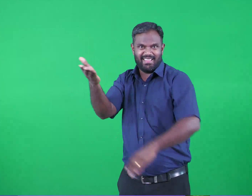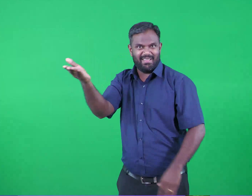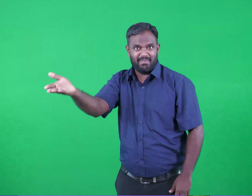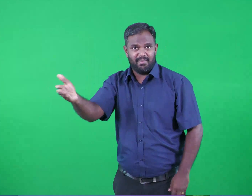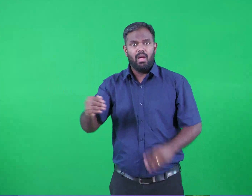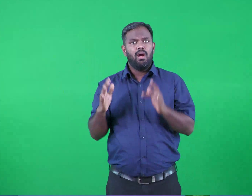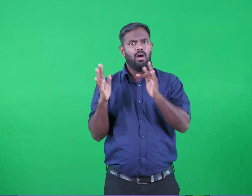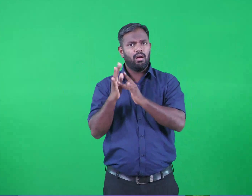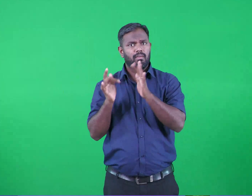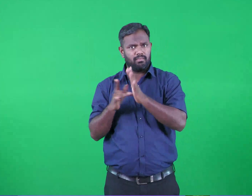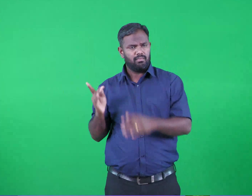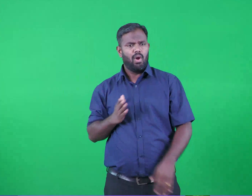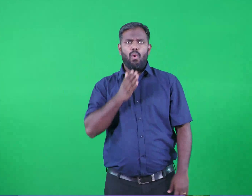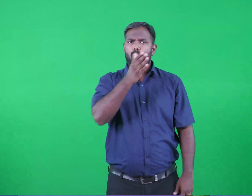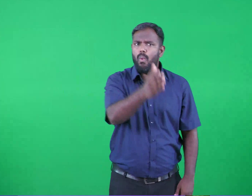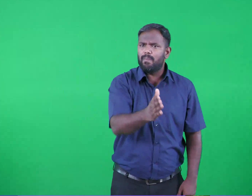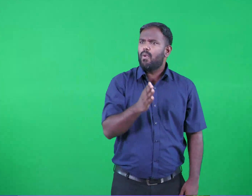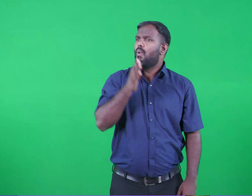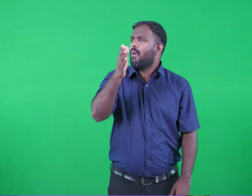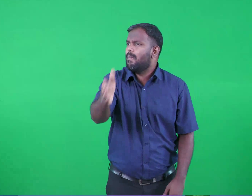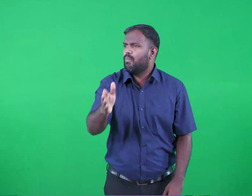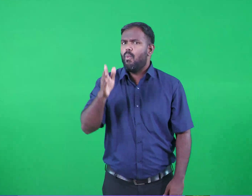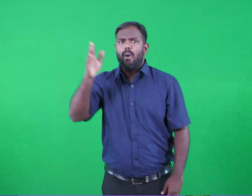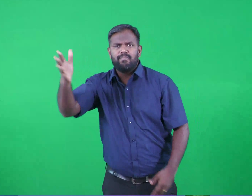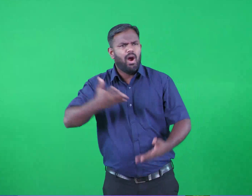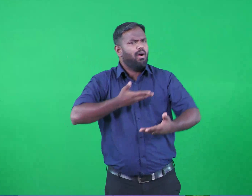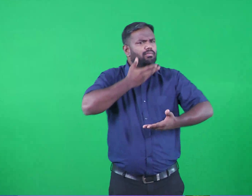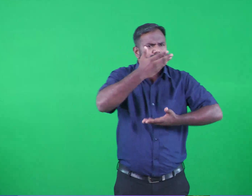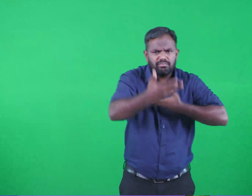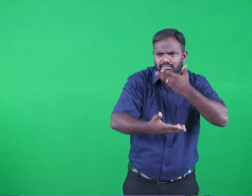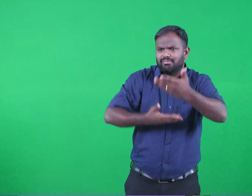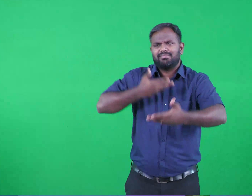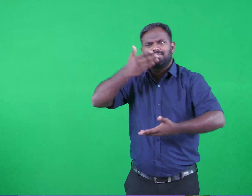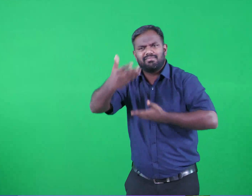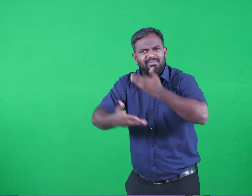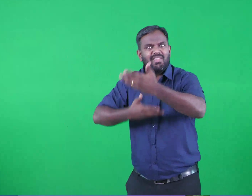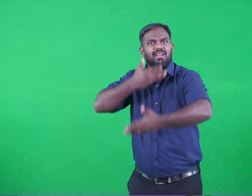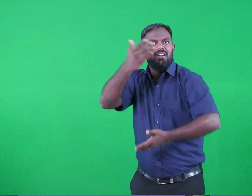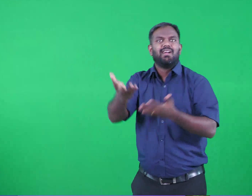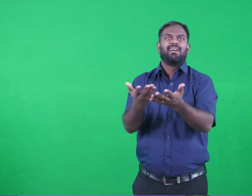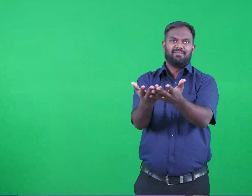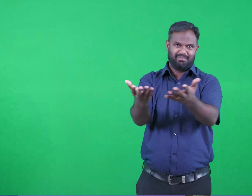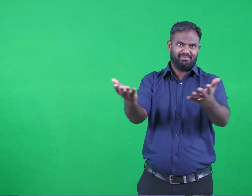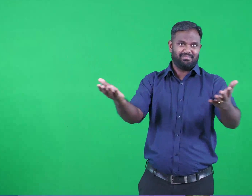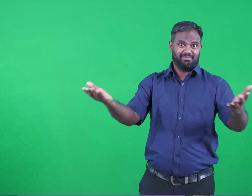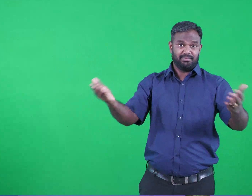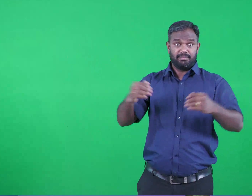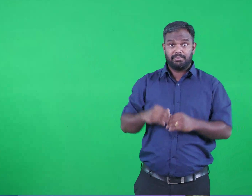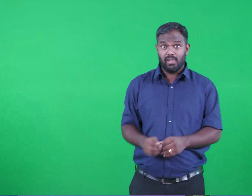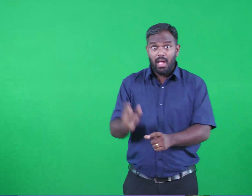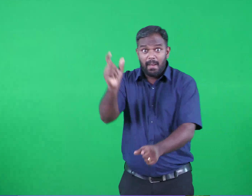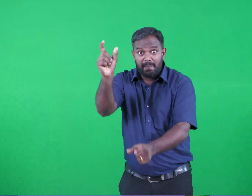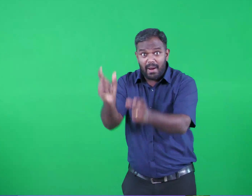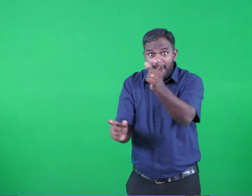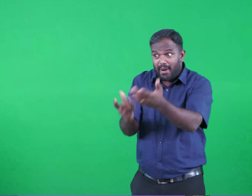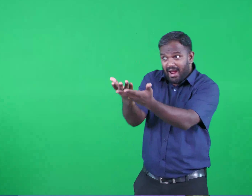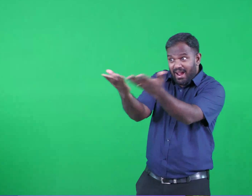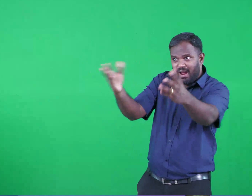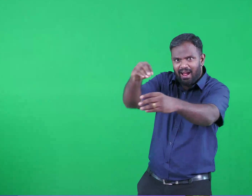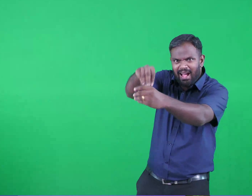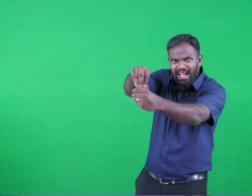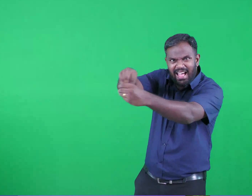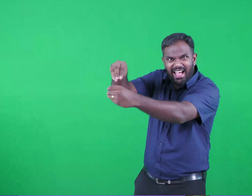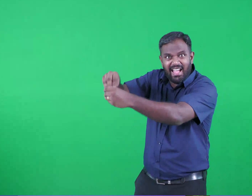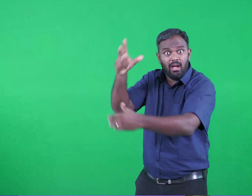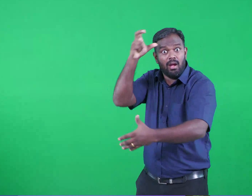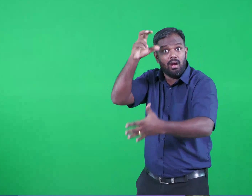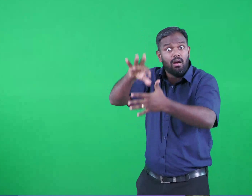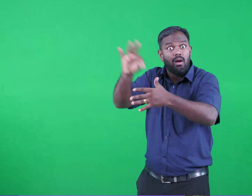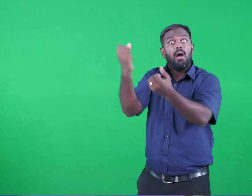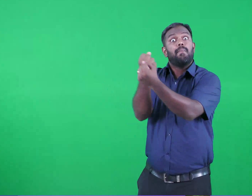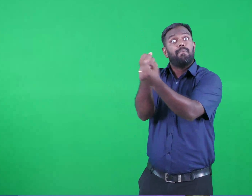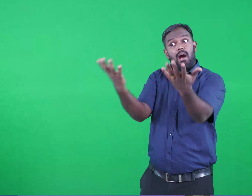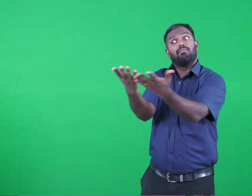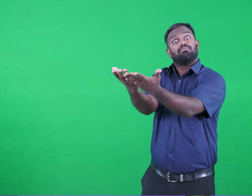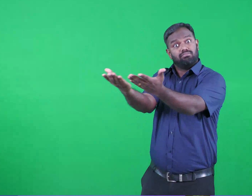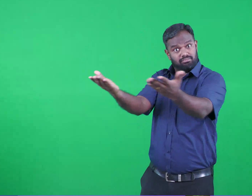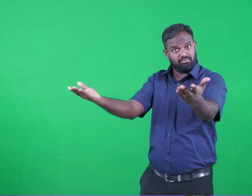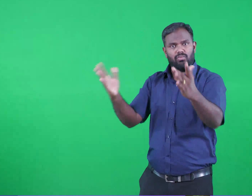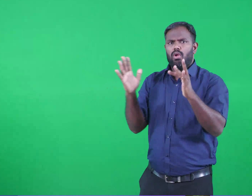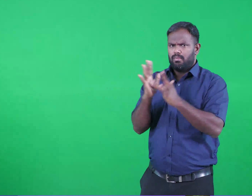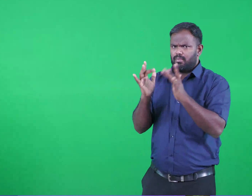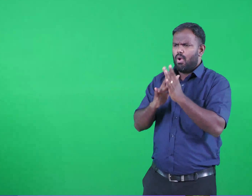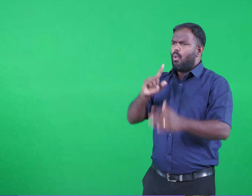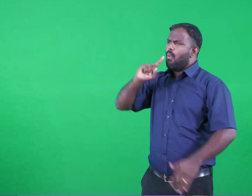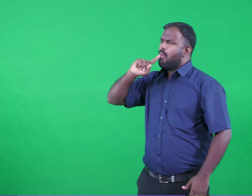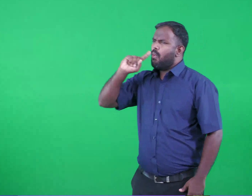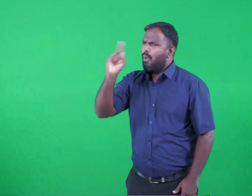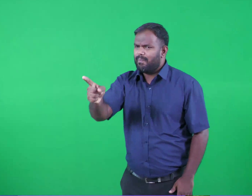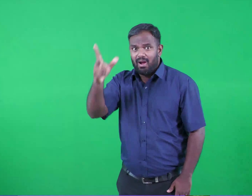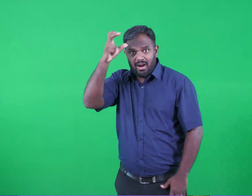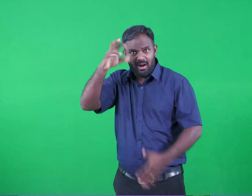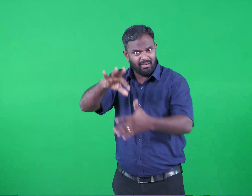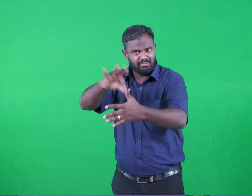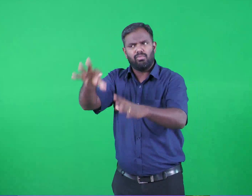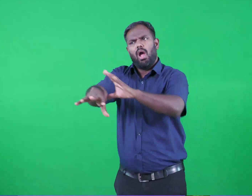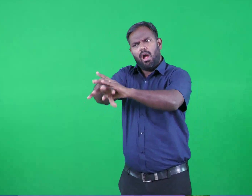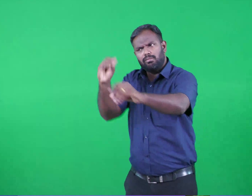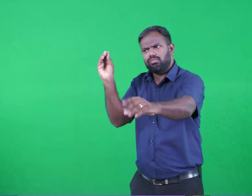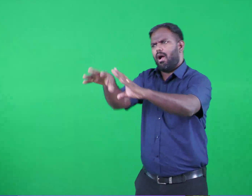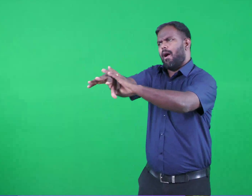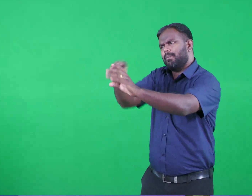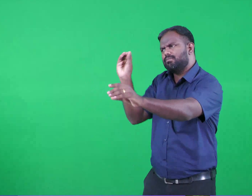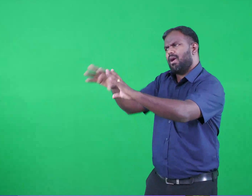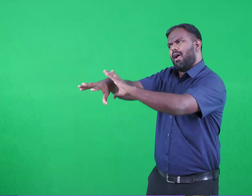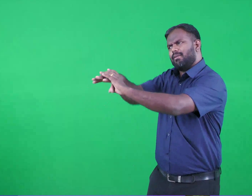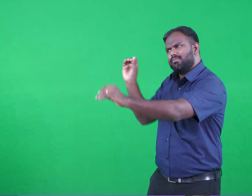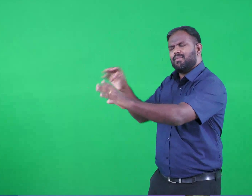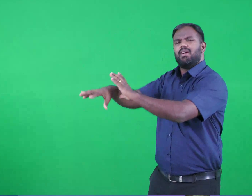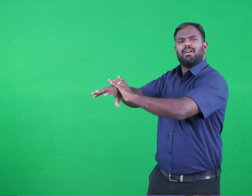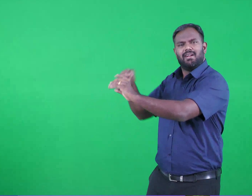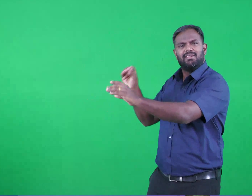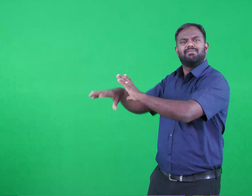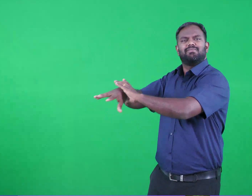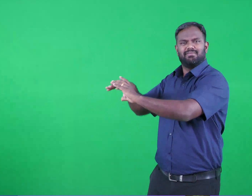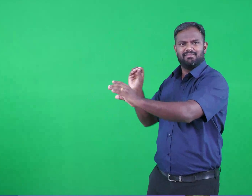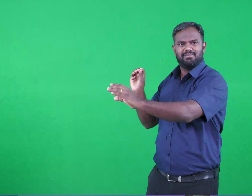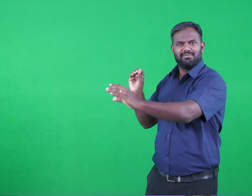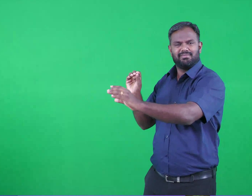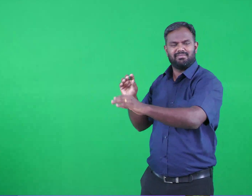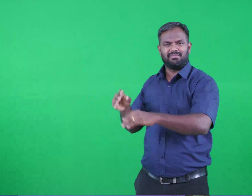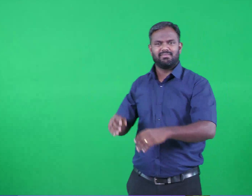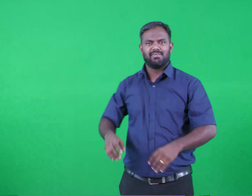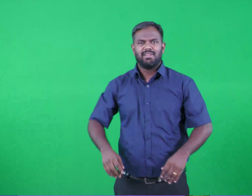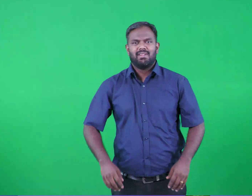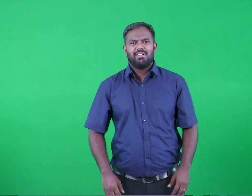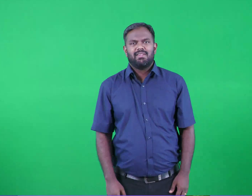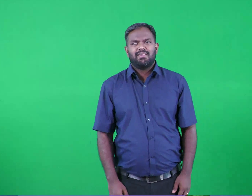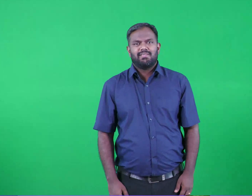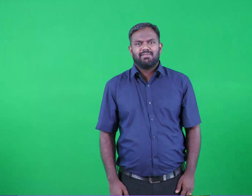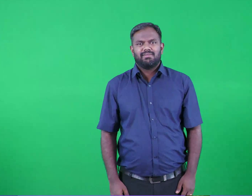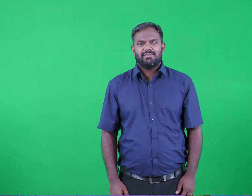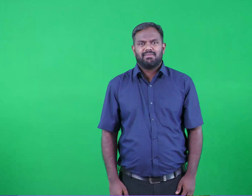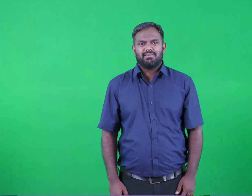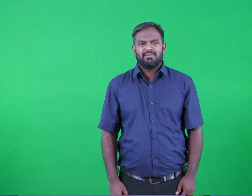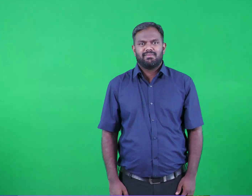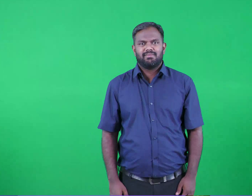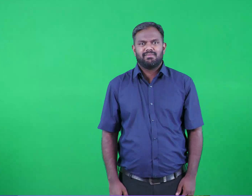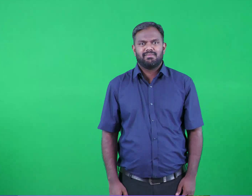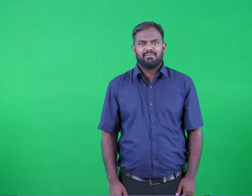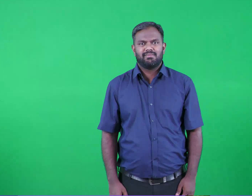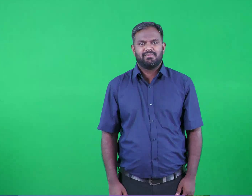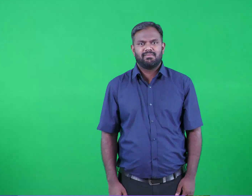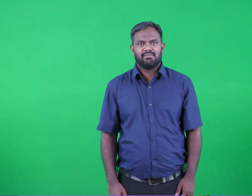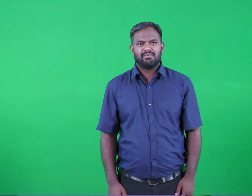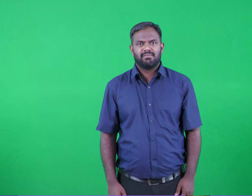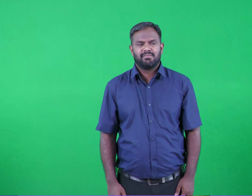So He went throughout Galilee, preaching in their synagogues and driving out demons.